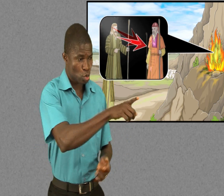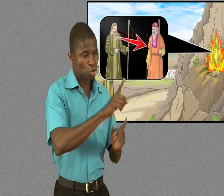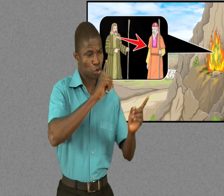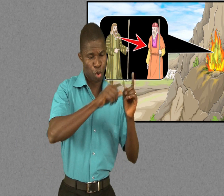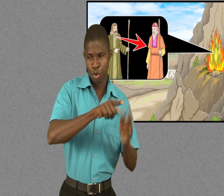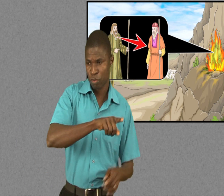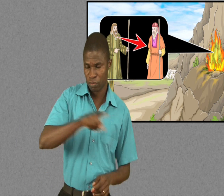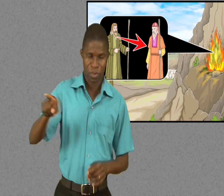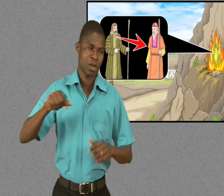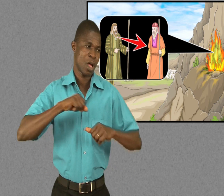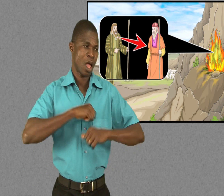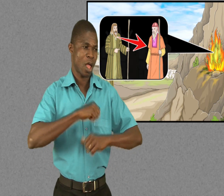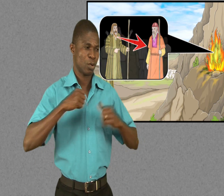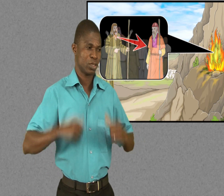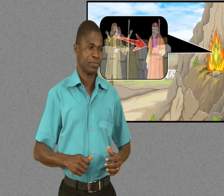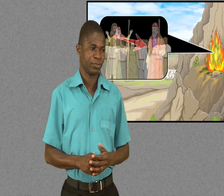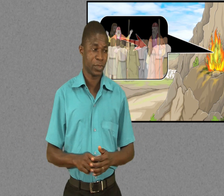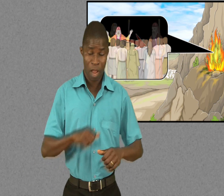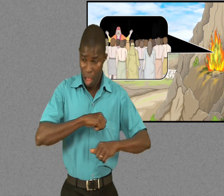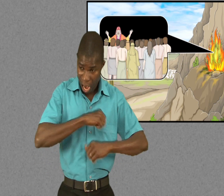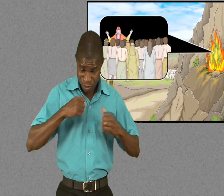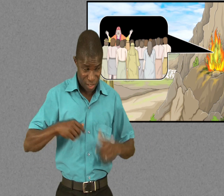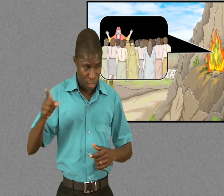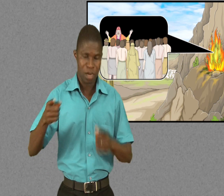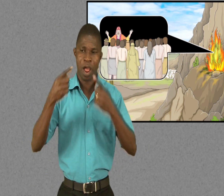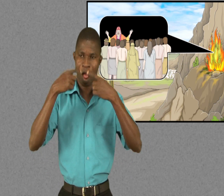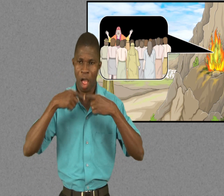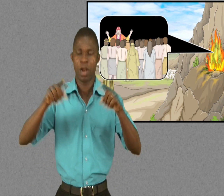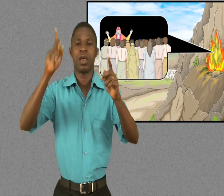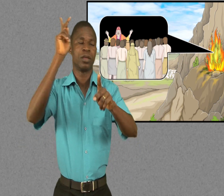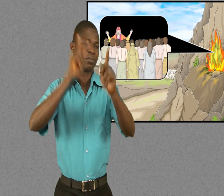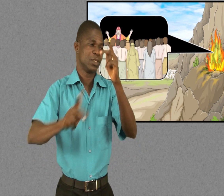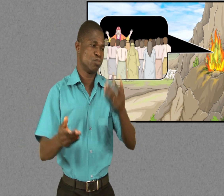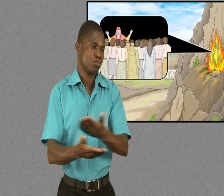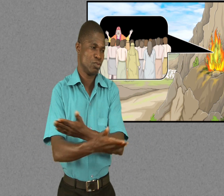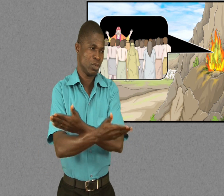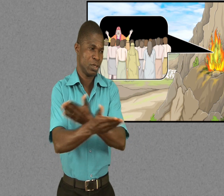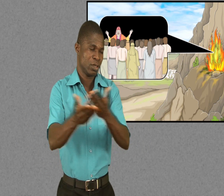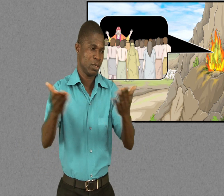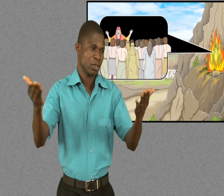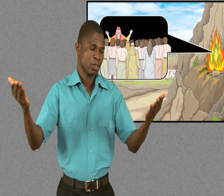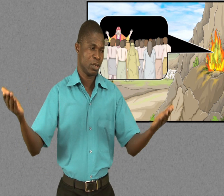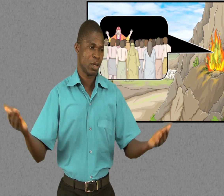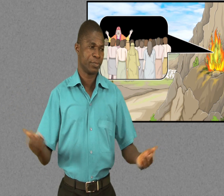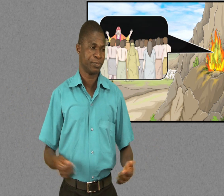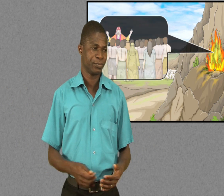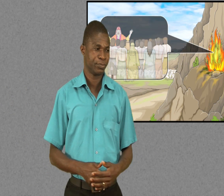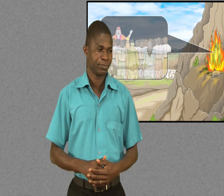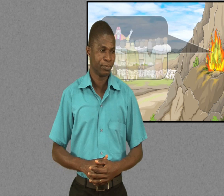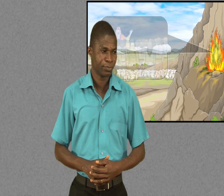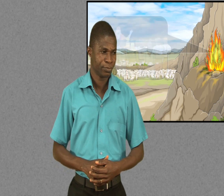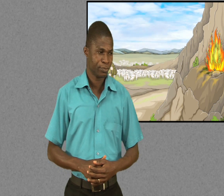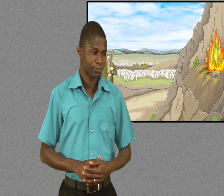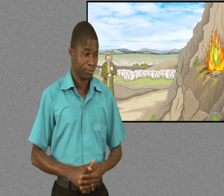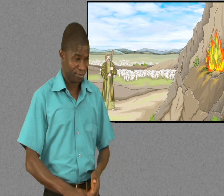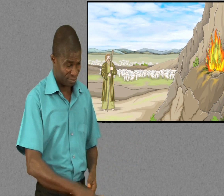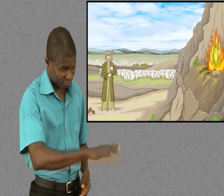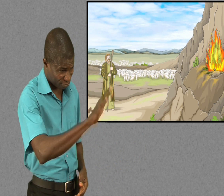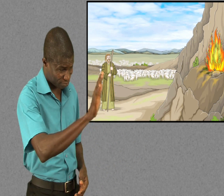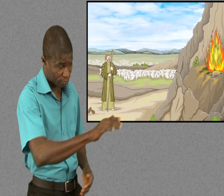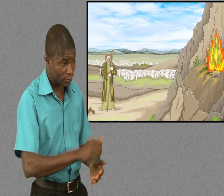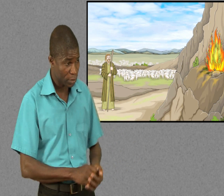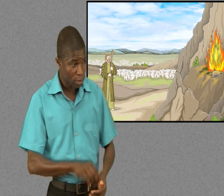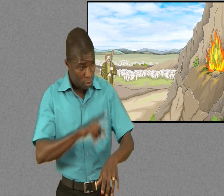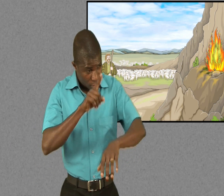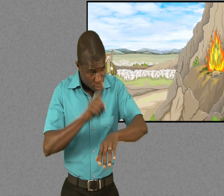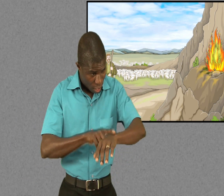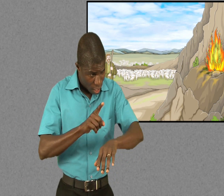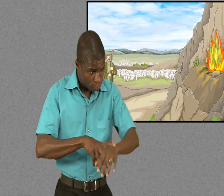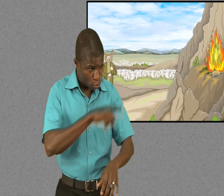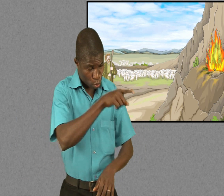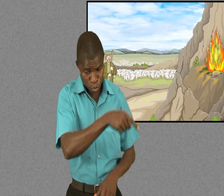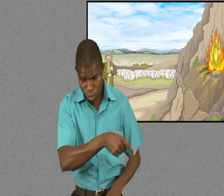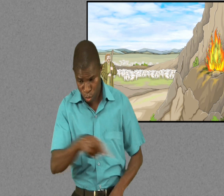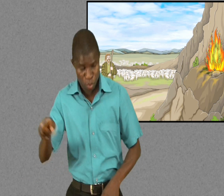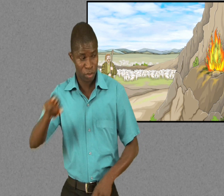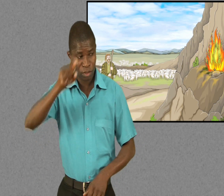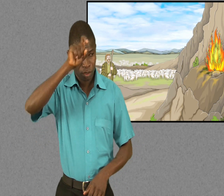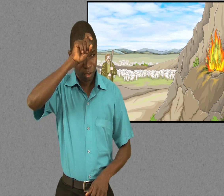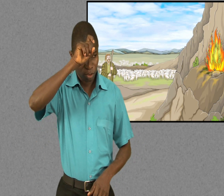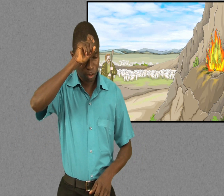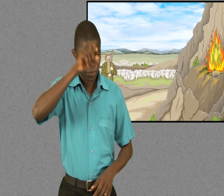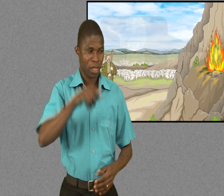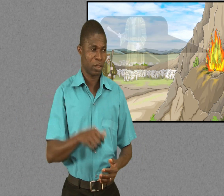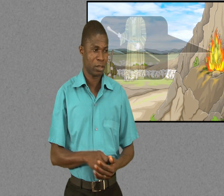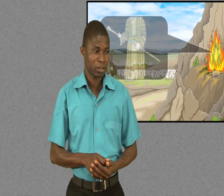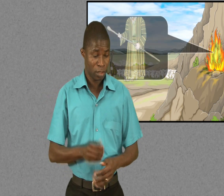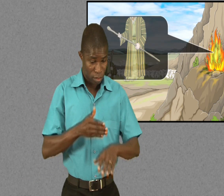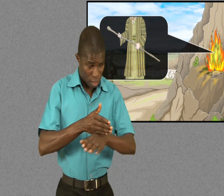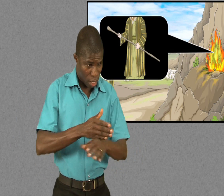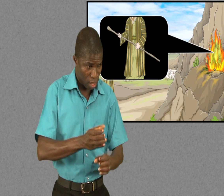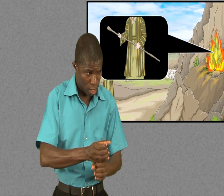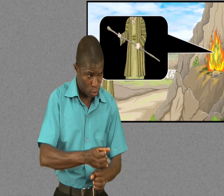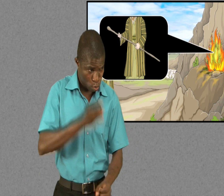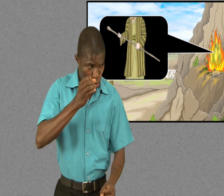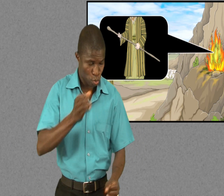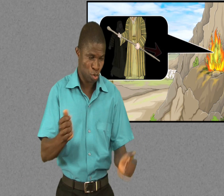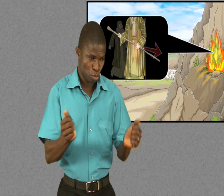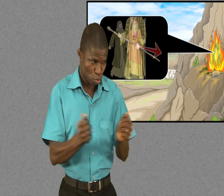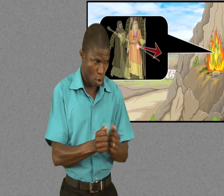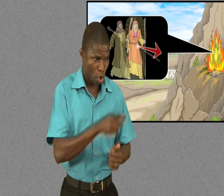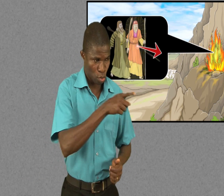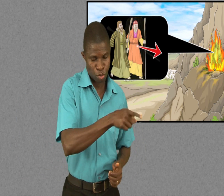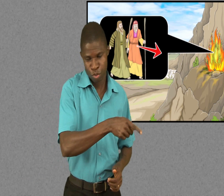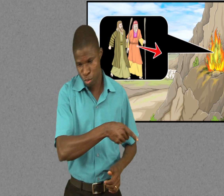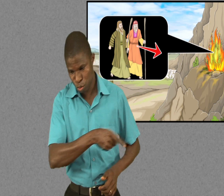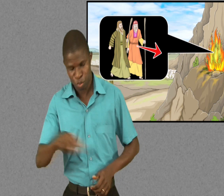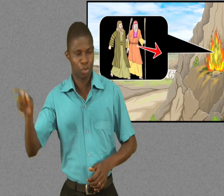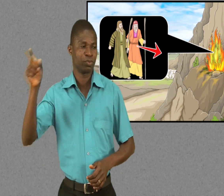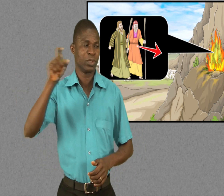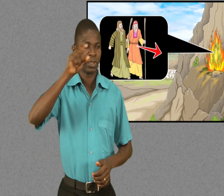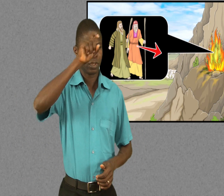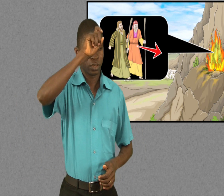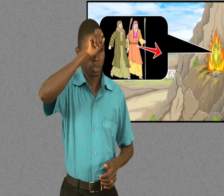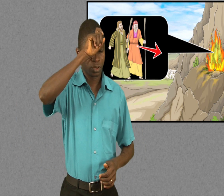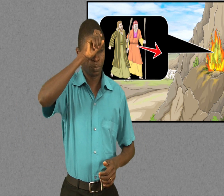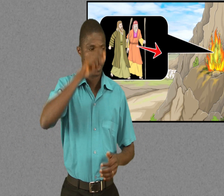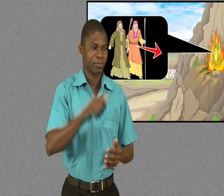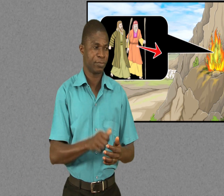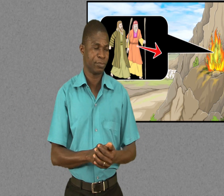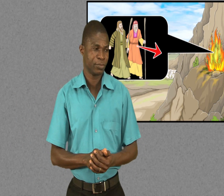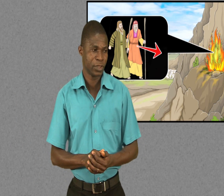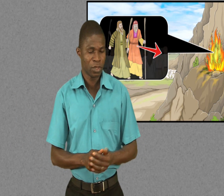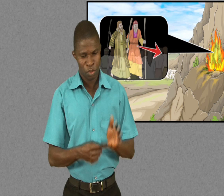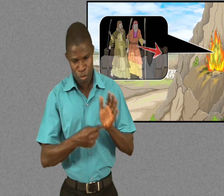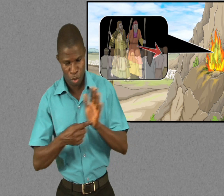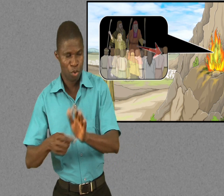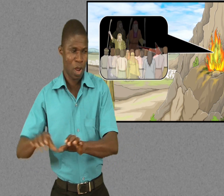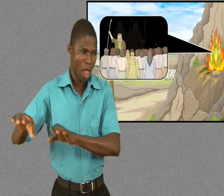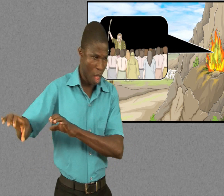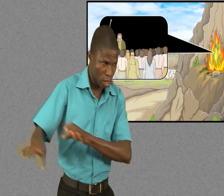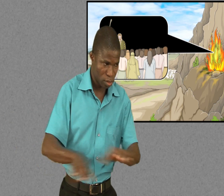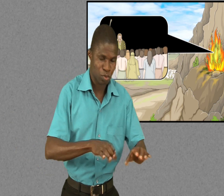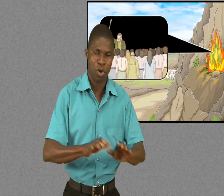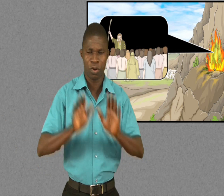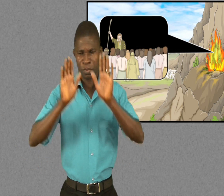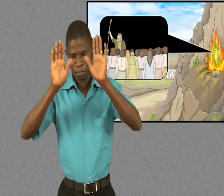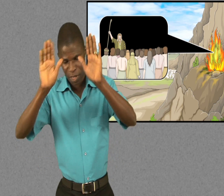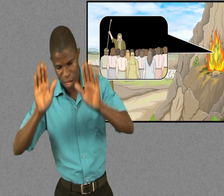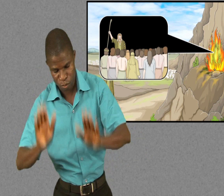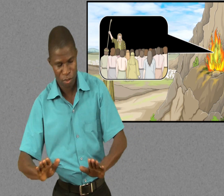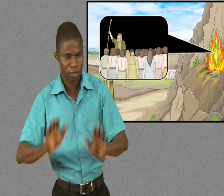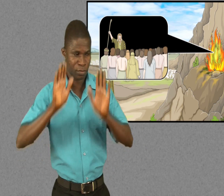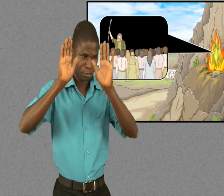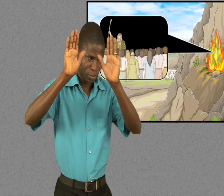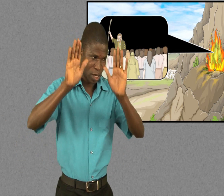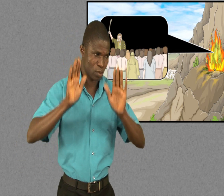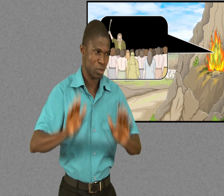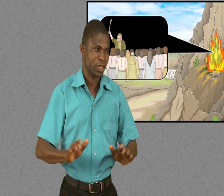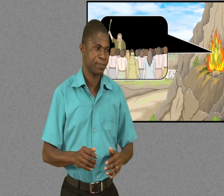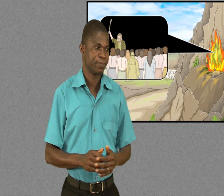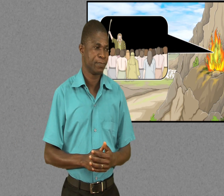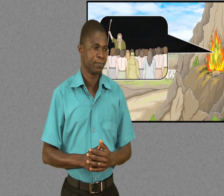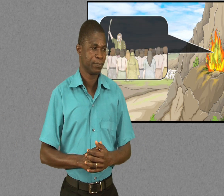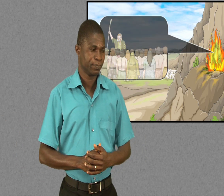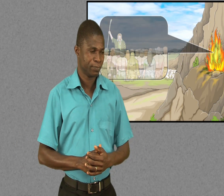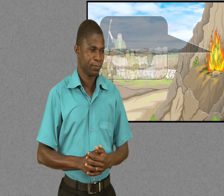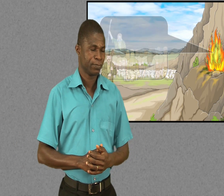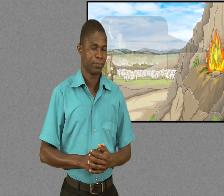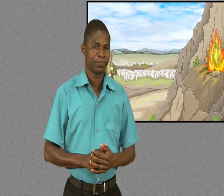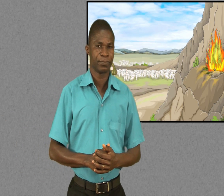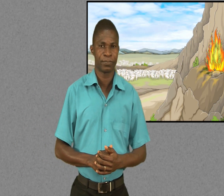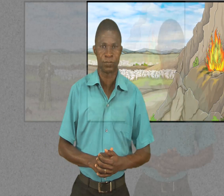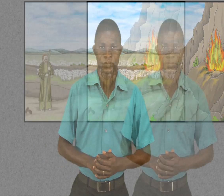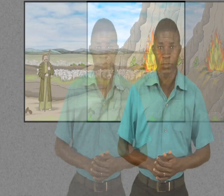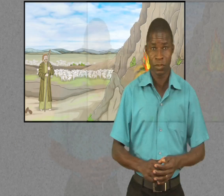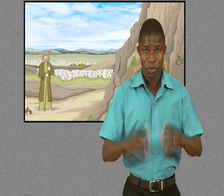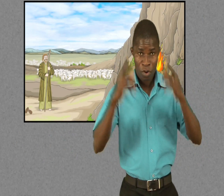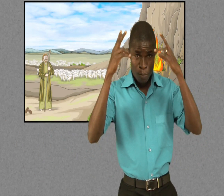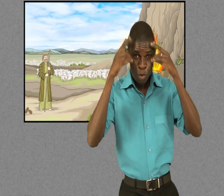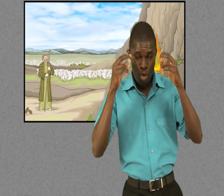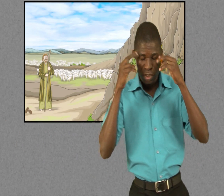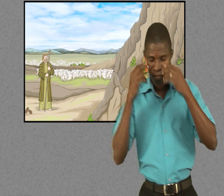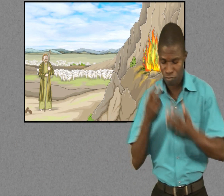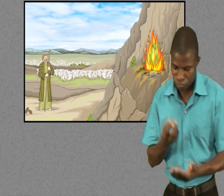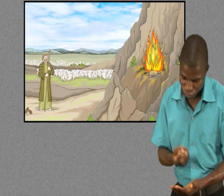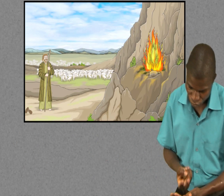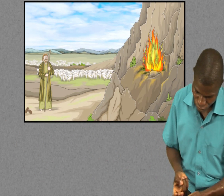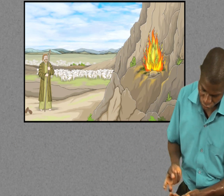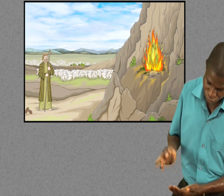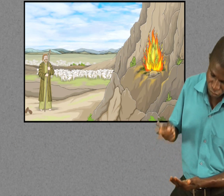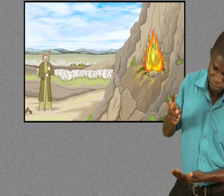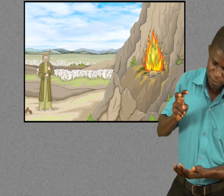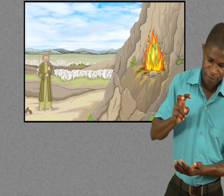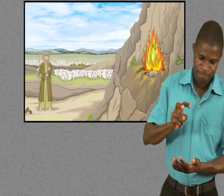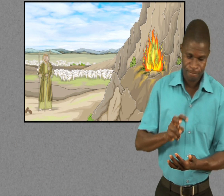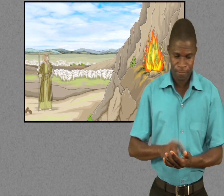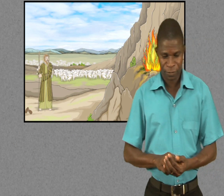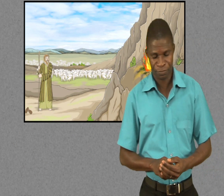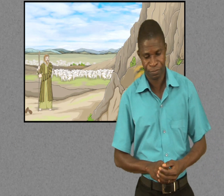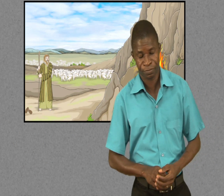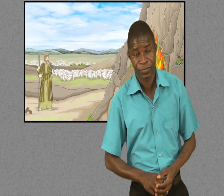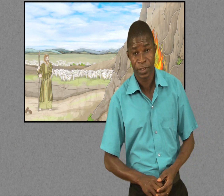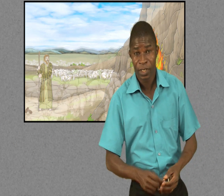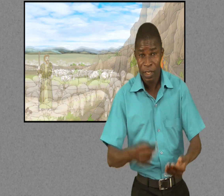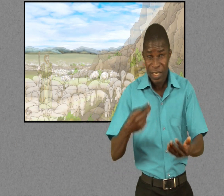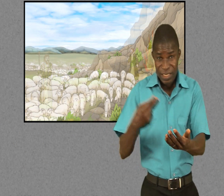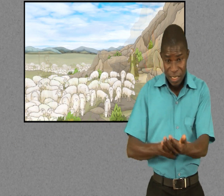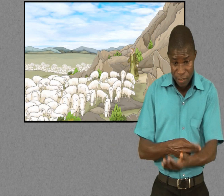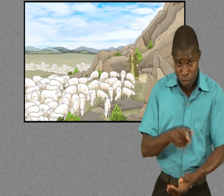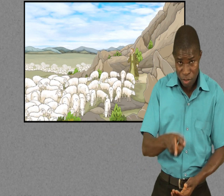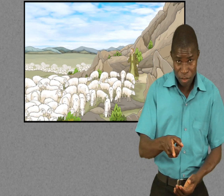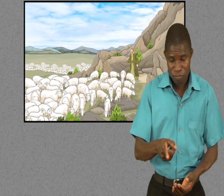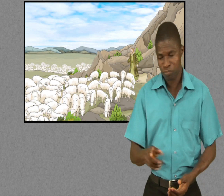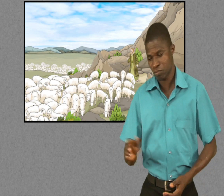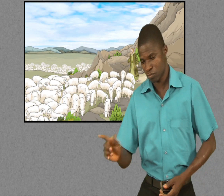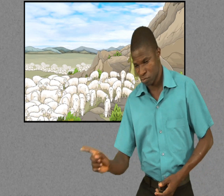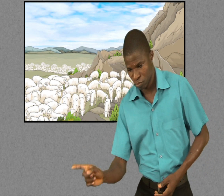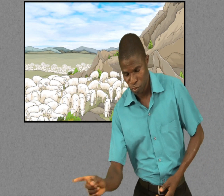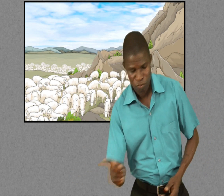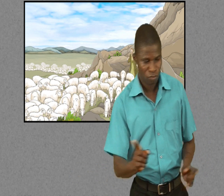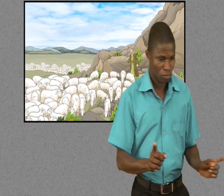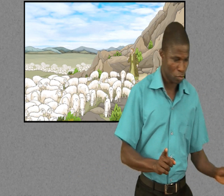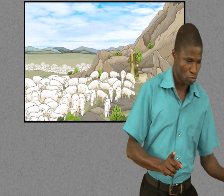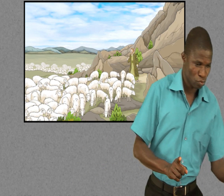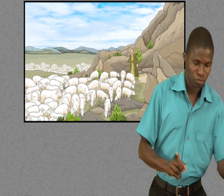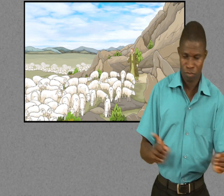I will help both of you to speak, and I will teach you what to do. He will speak to the people for you. He will be your spokesman, and it will be as if you were God to him.